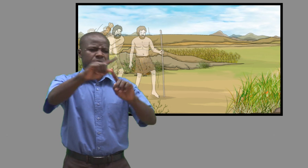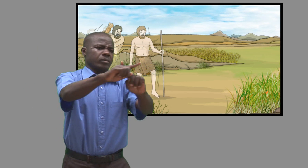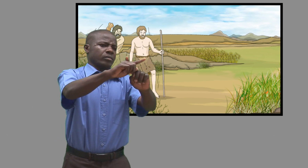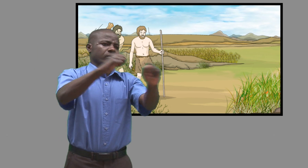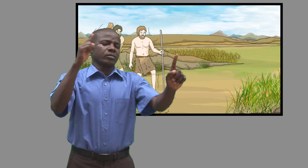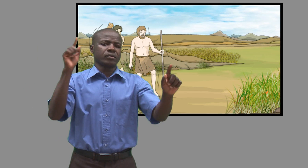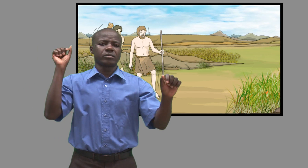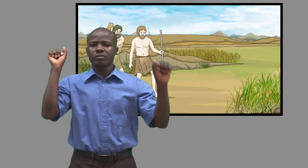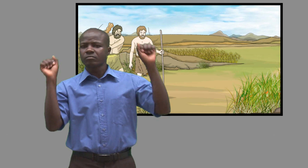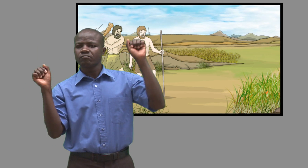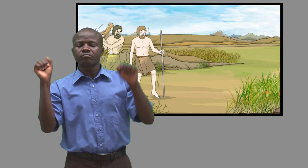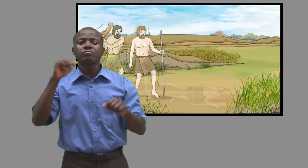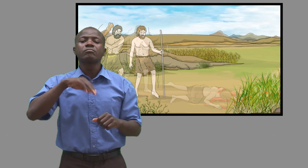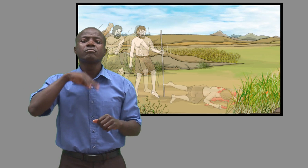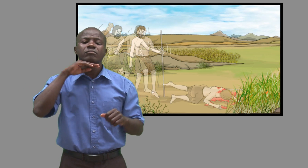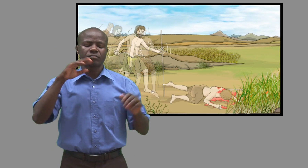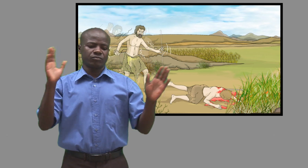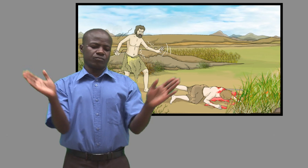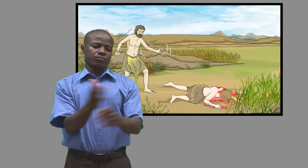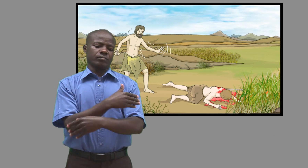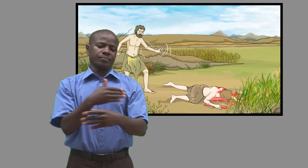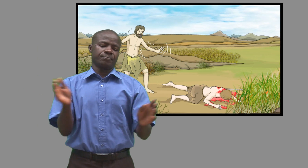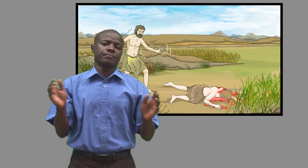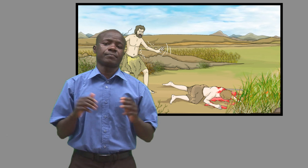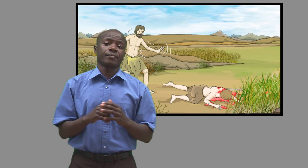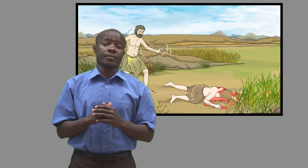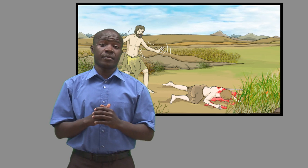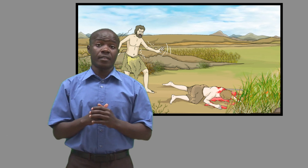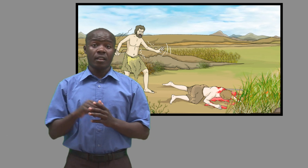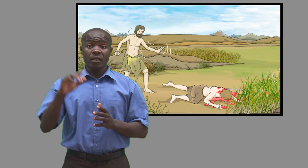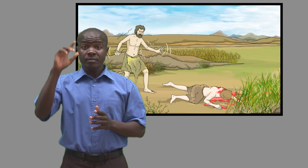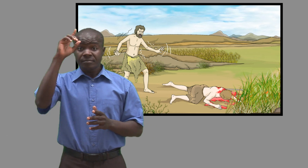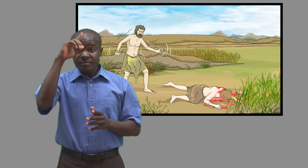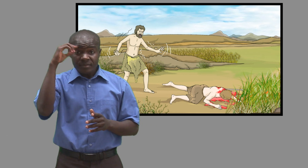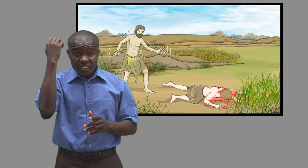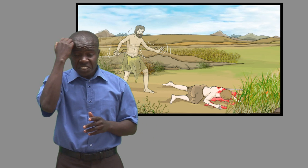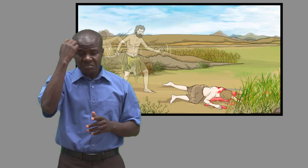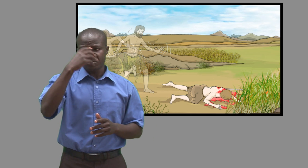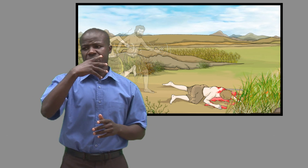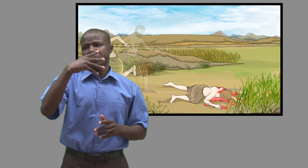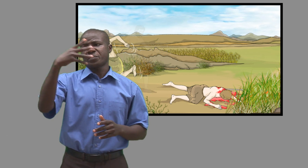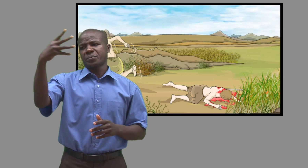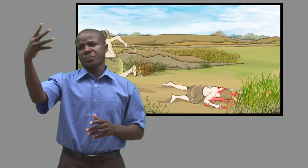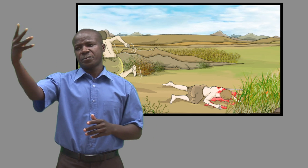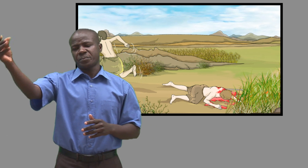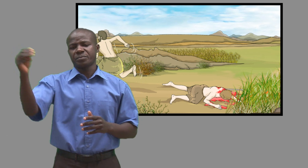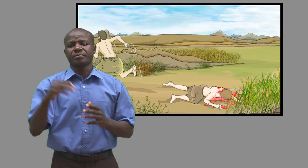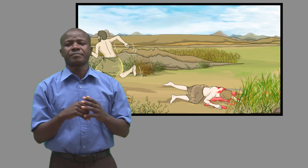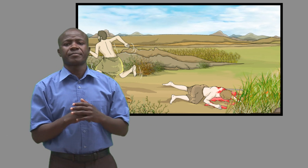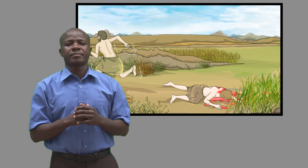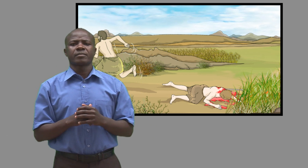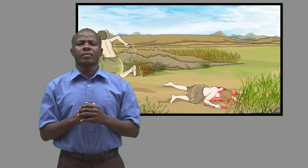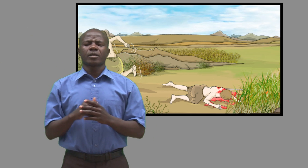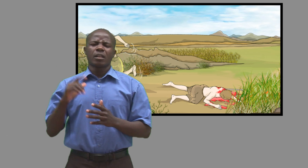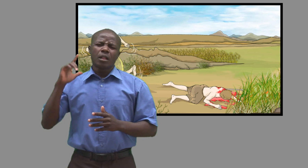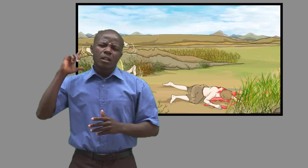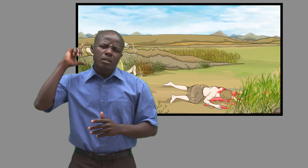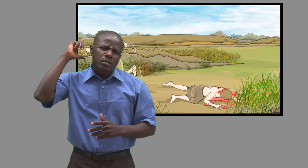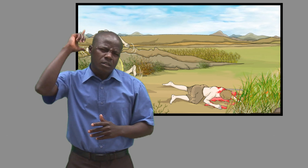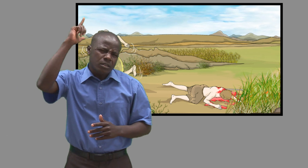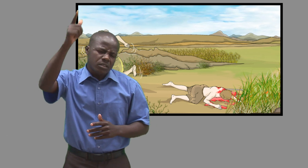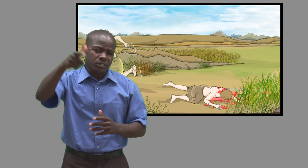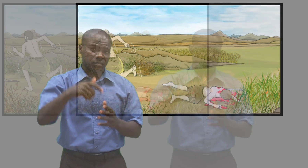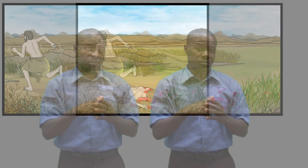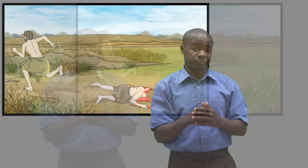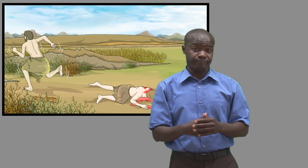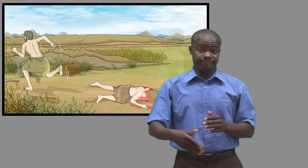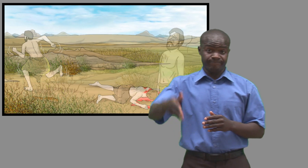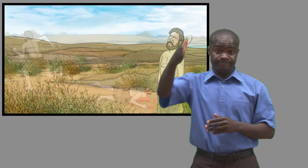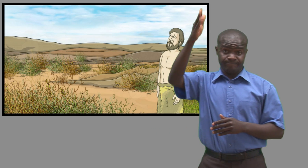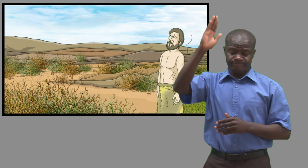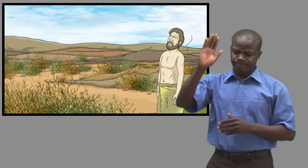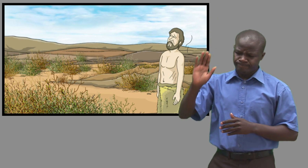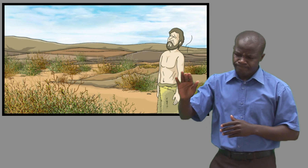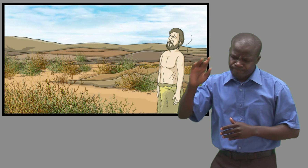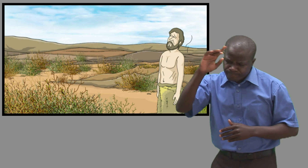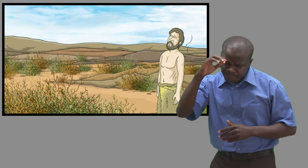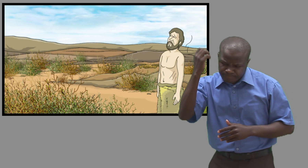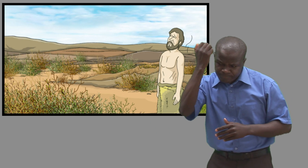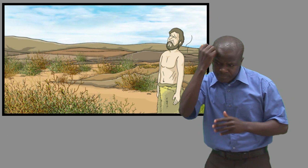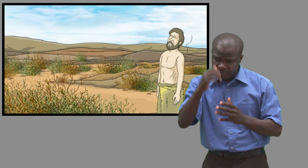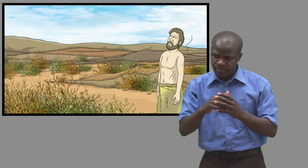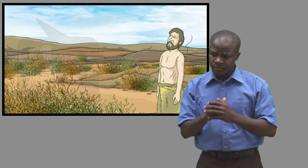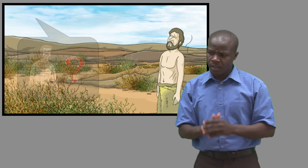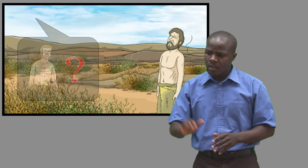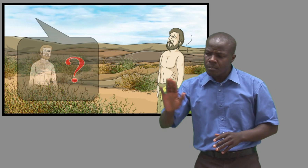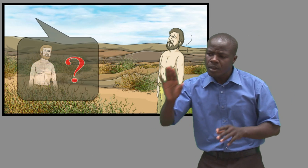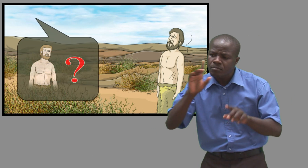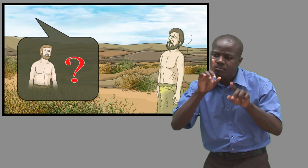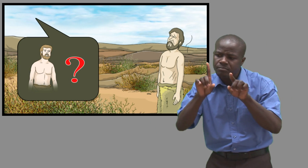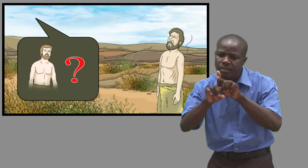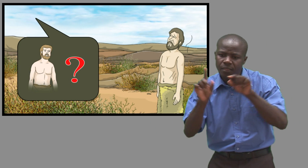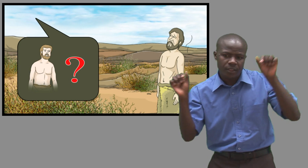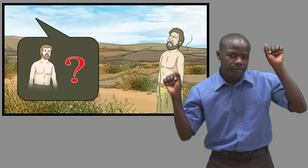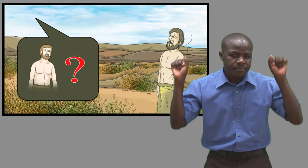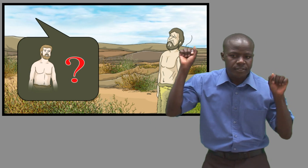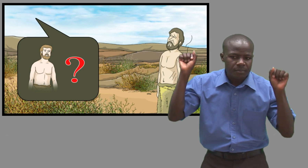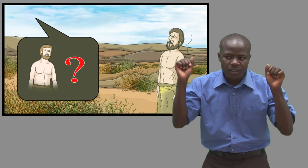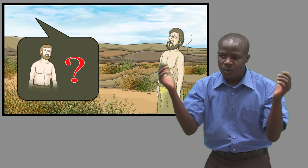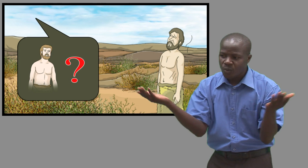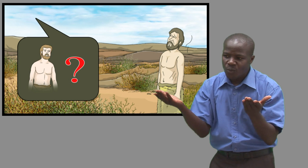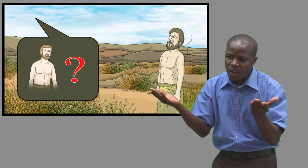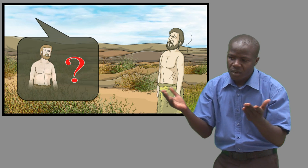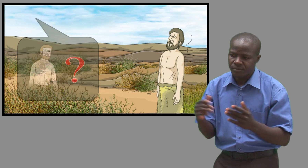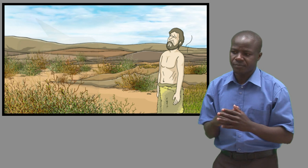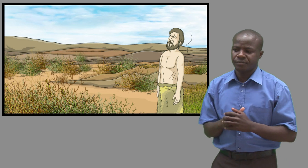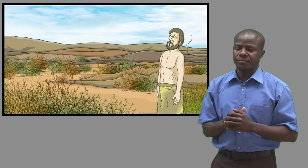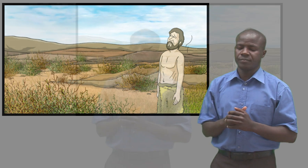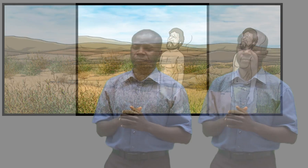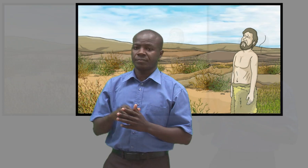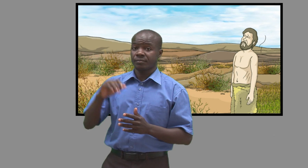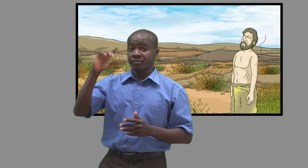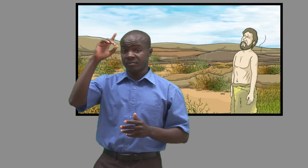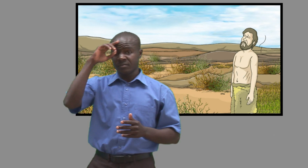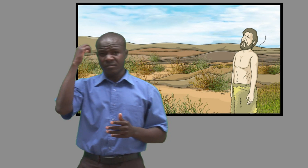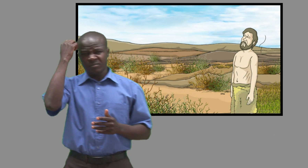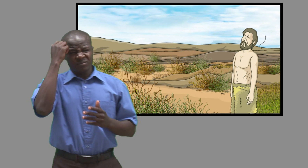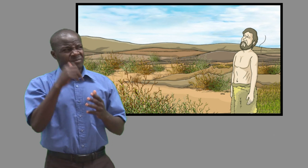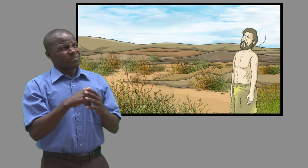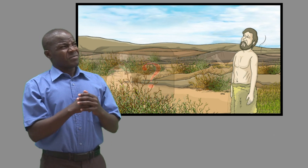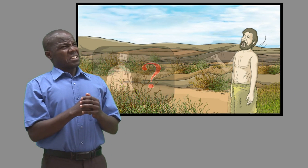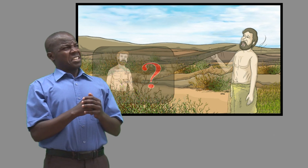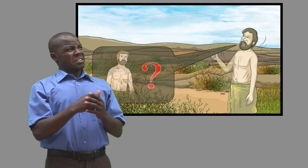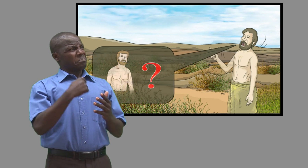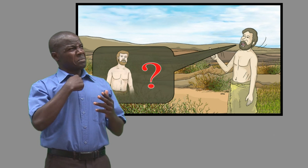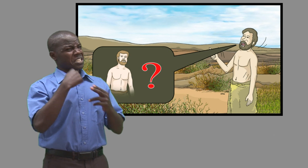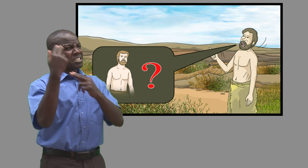And while they were in the field, Cain rose up against his brother Abel and killed him.